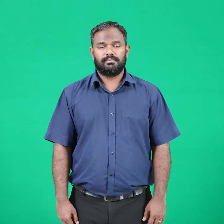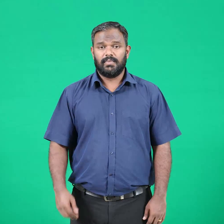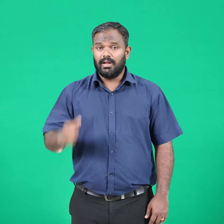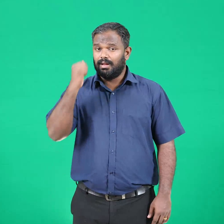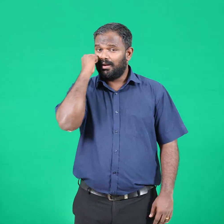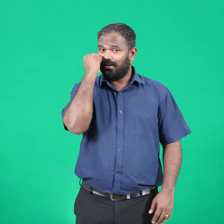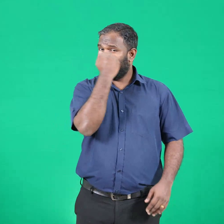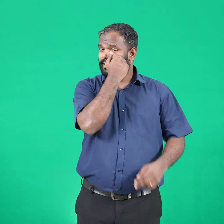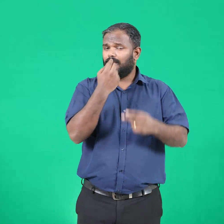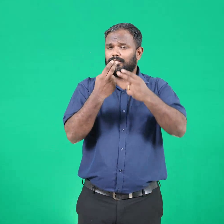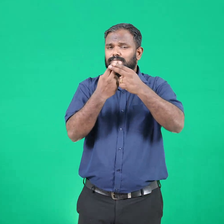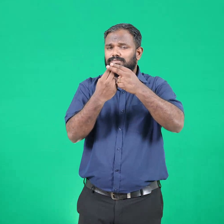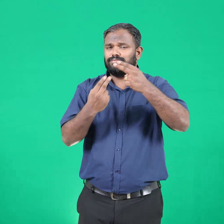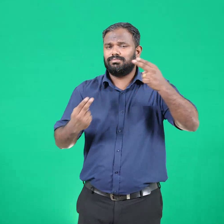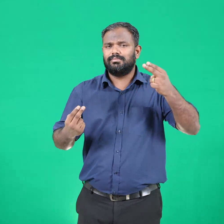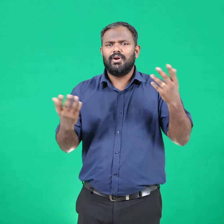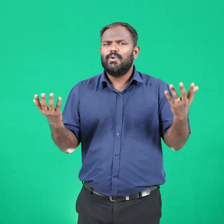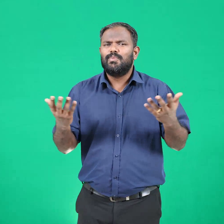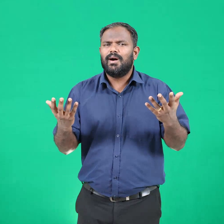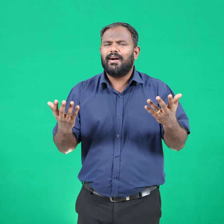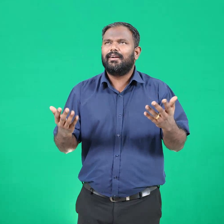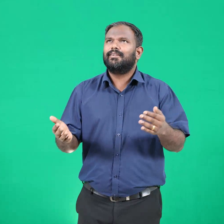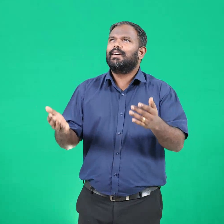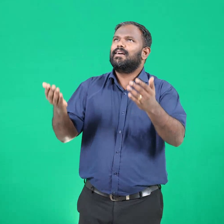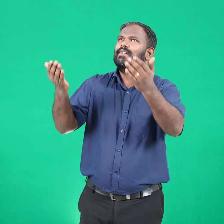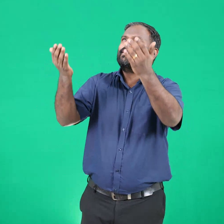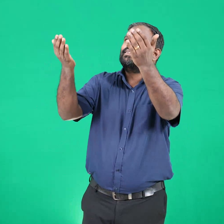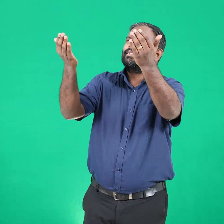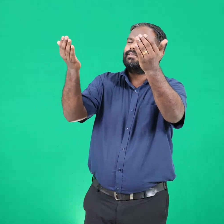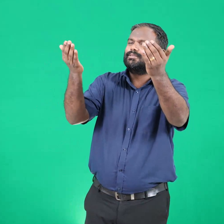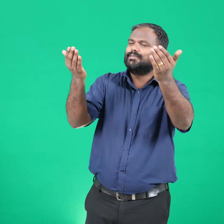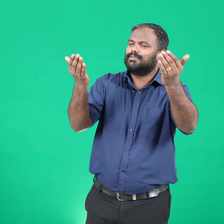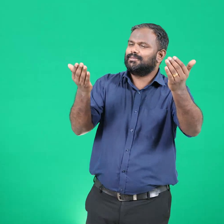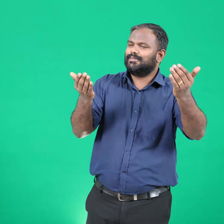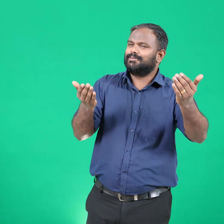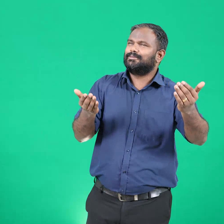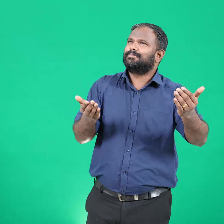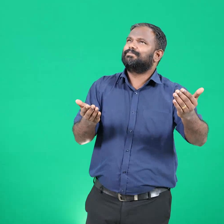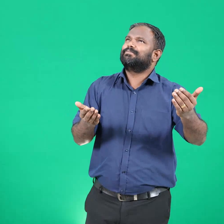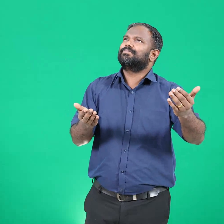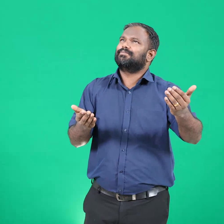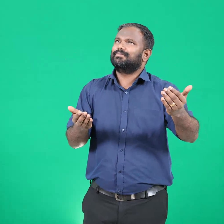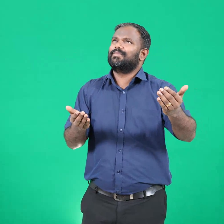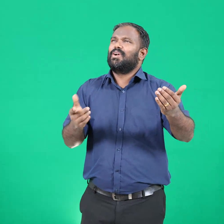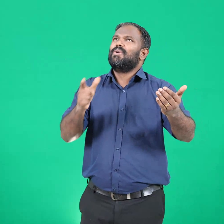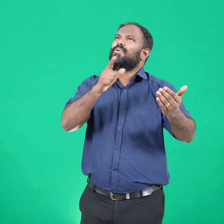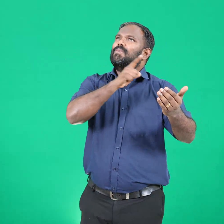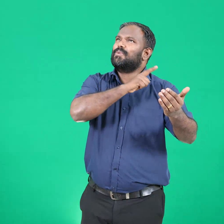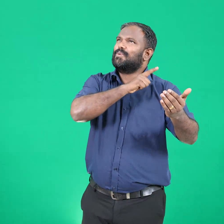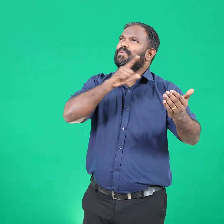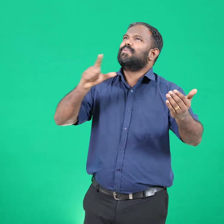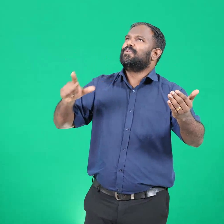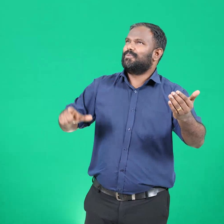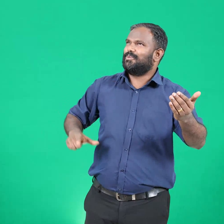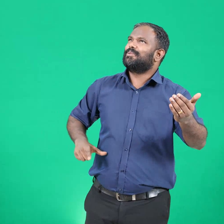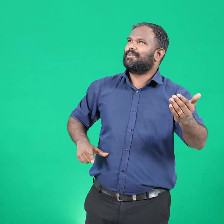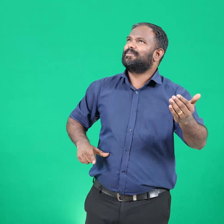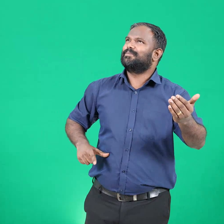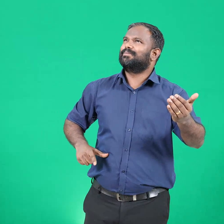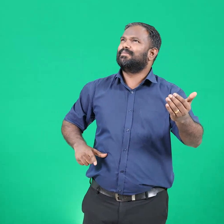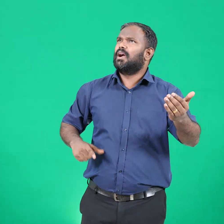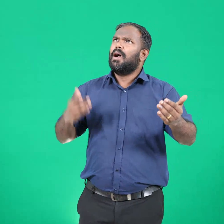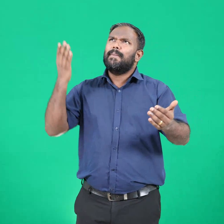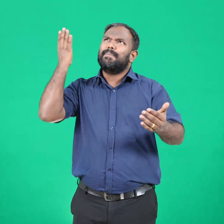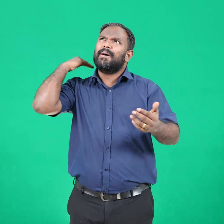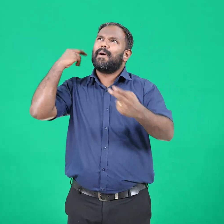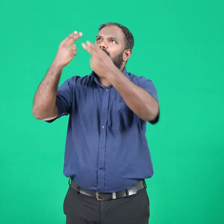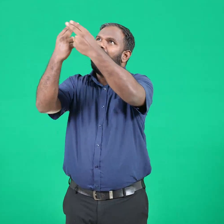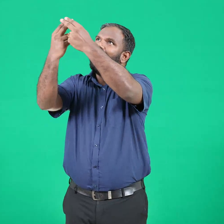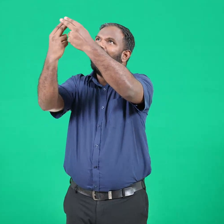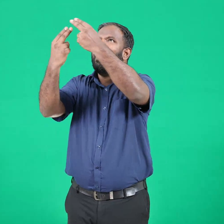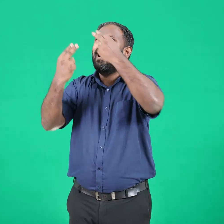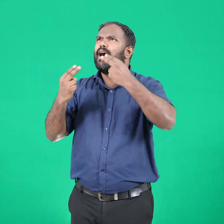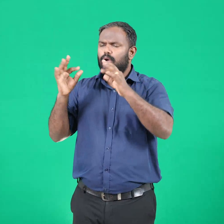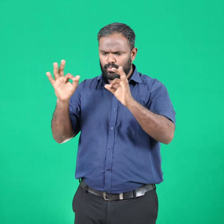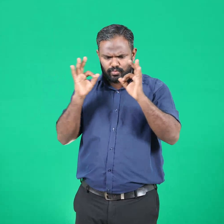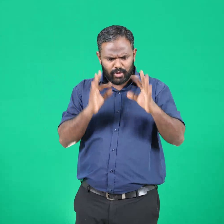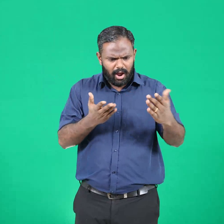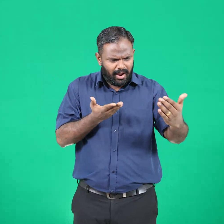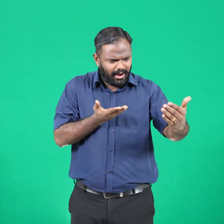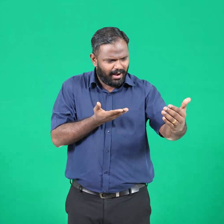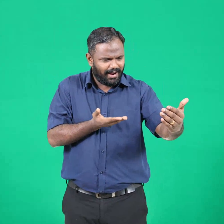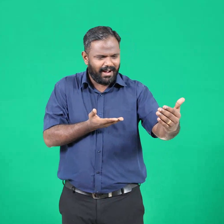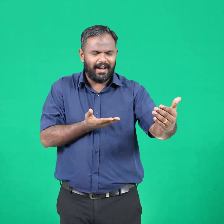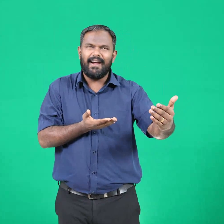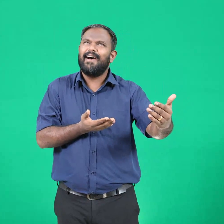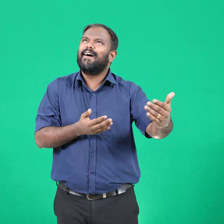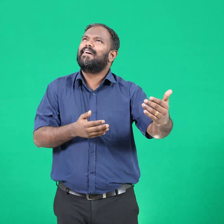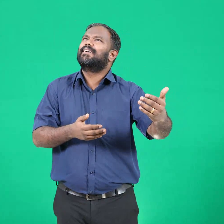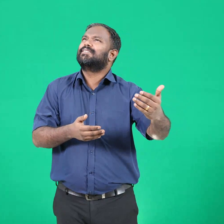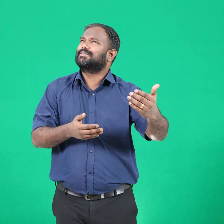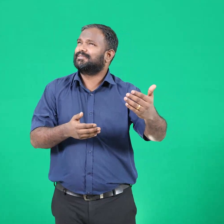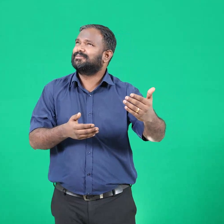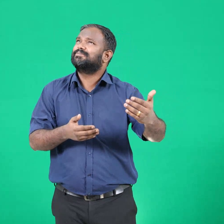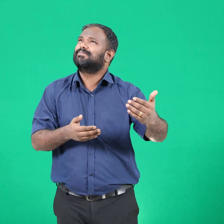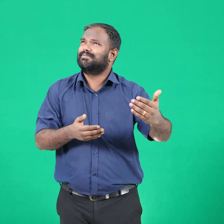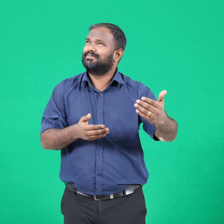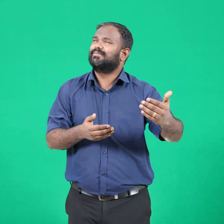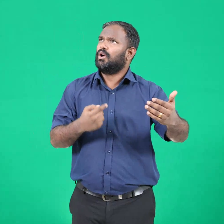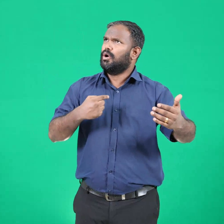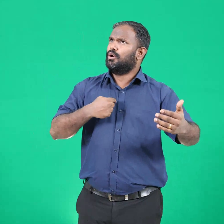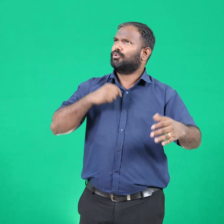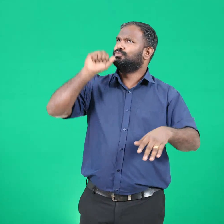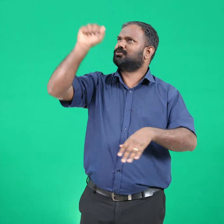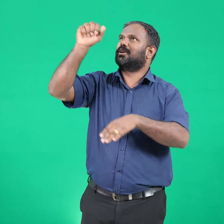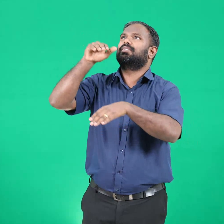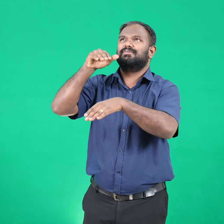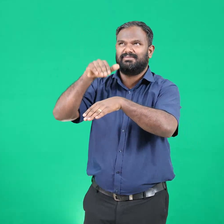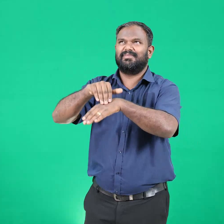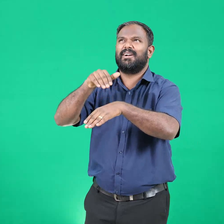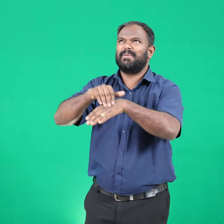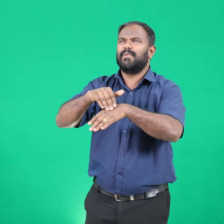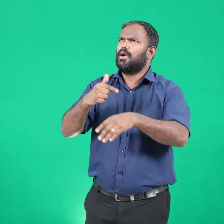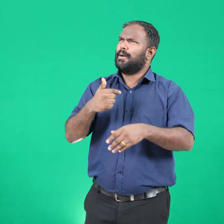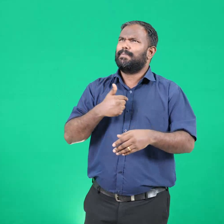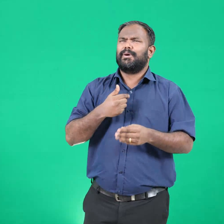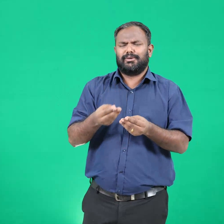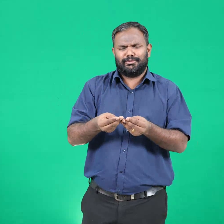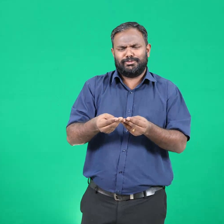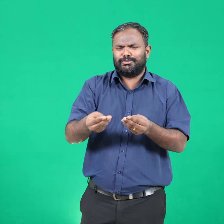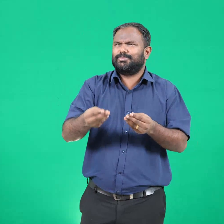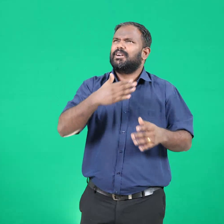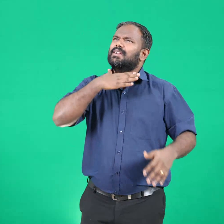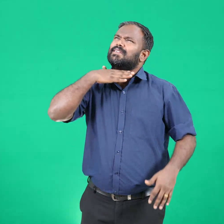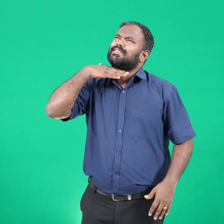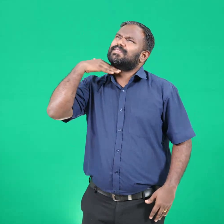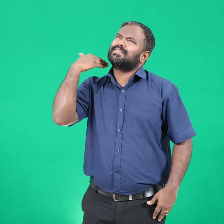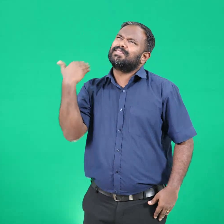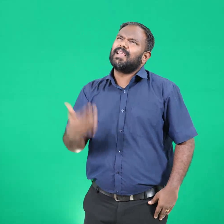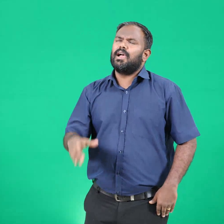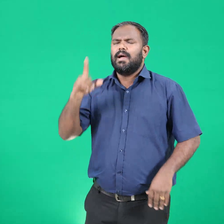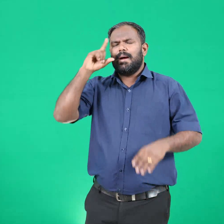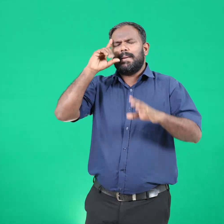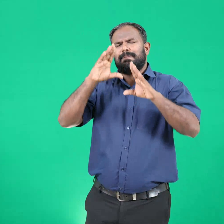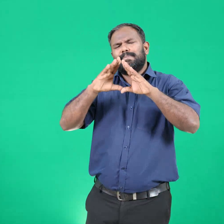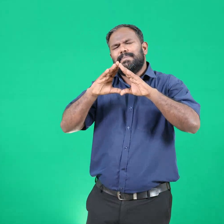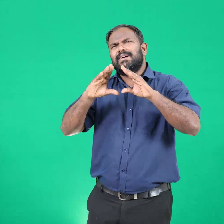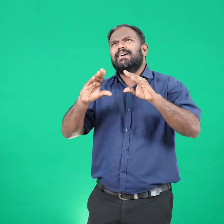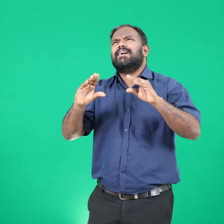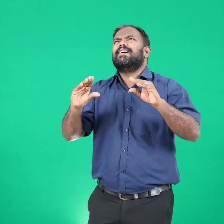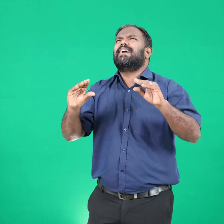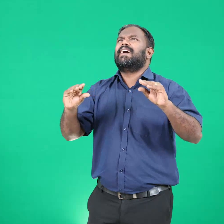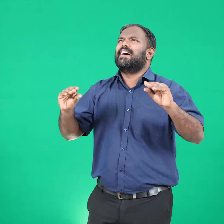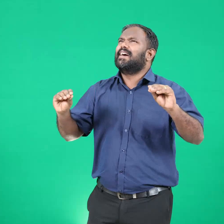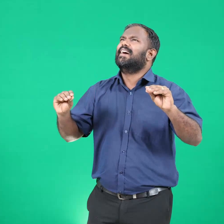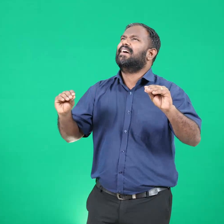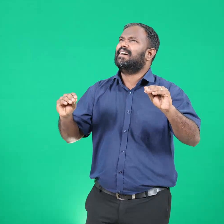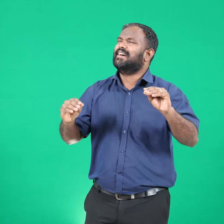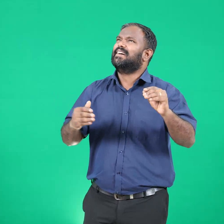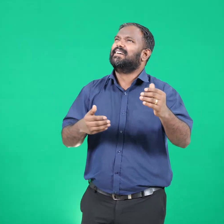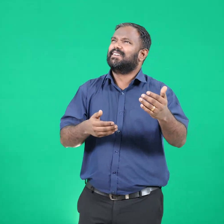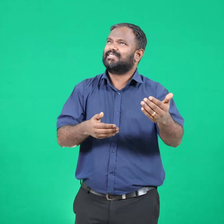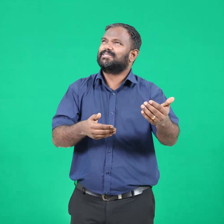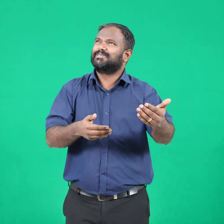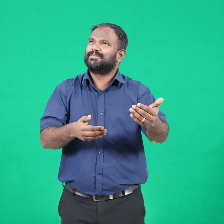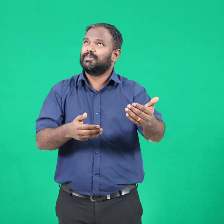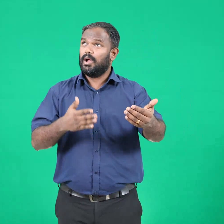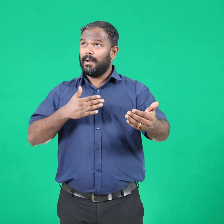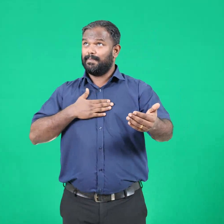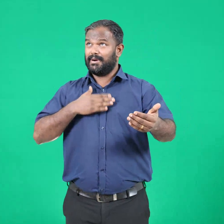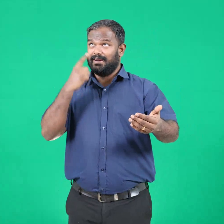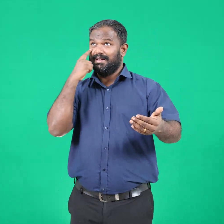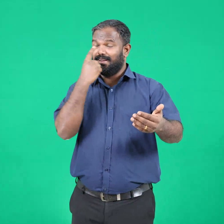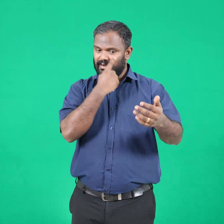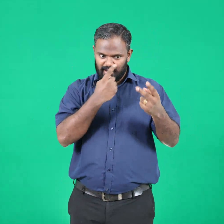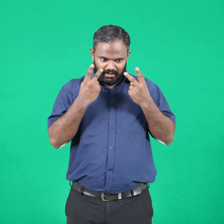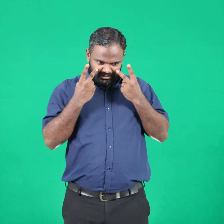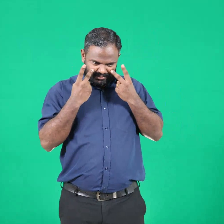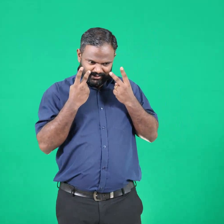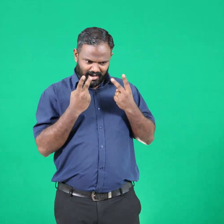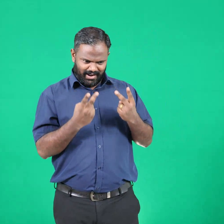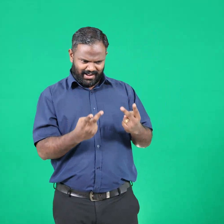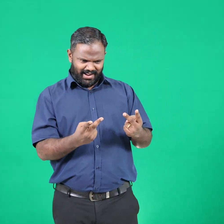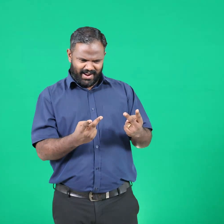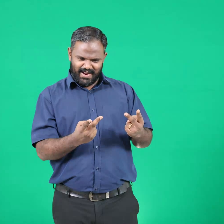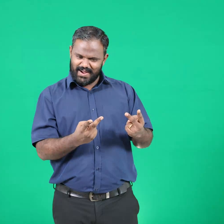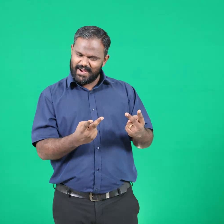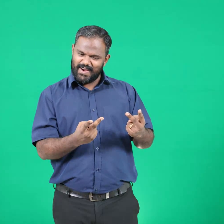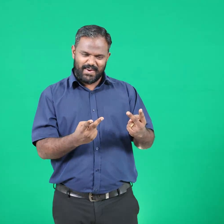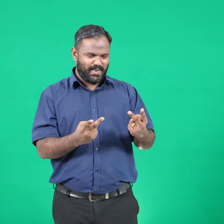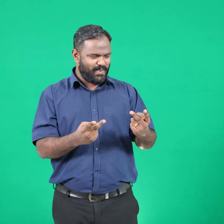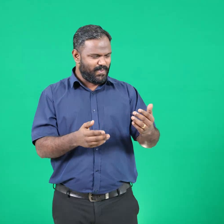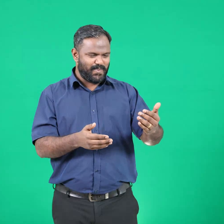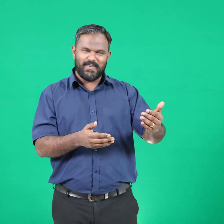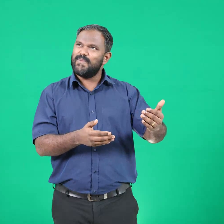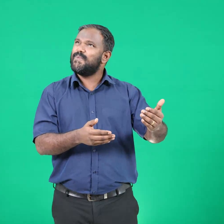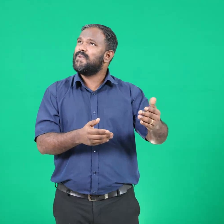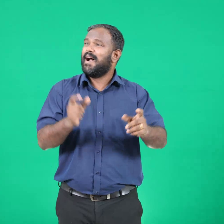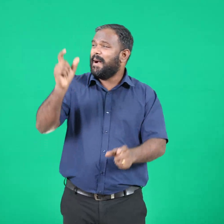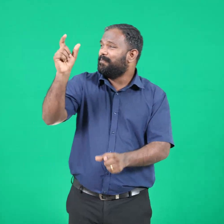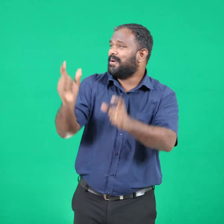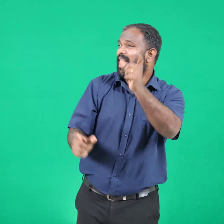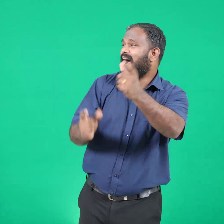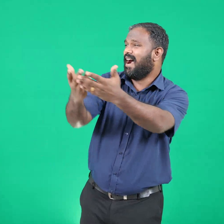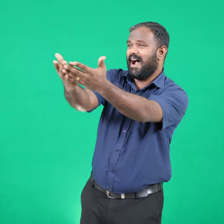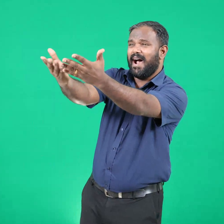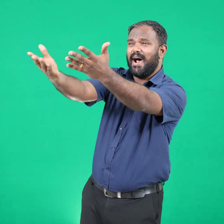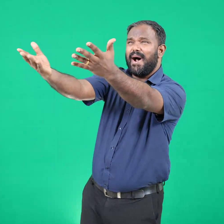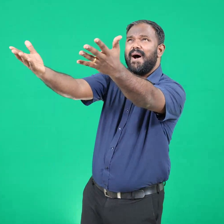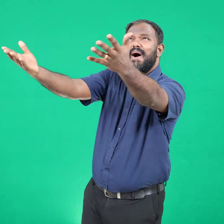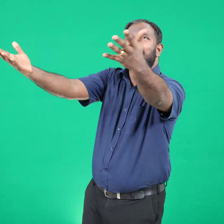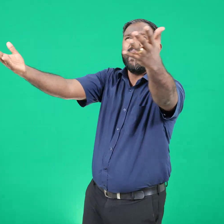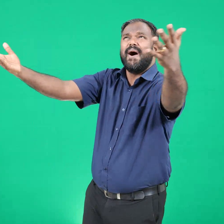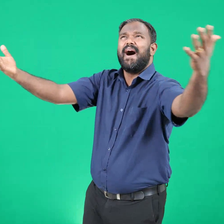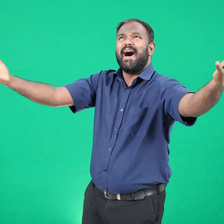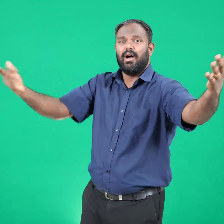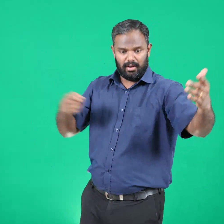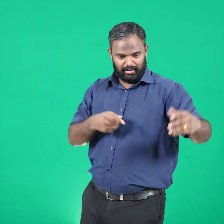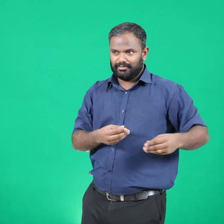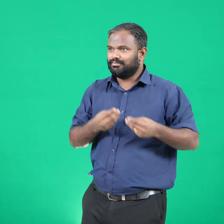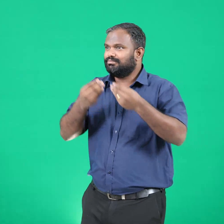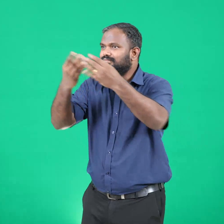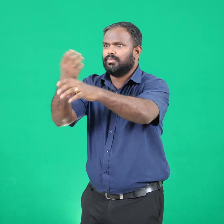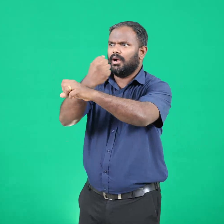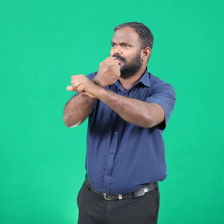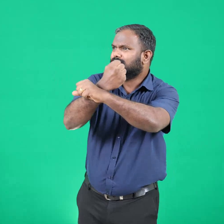"Sovereign Lord, as You have promised, You now dismiss Your servant in peace.